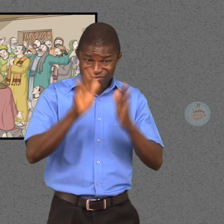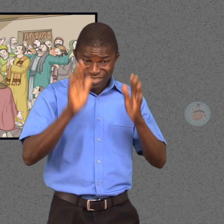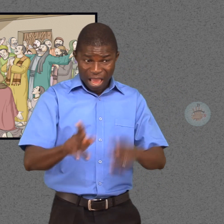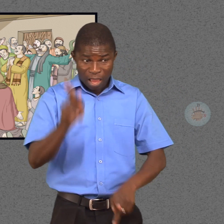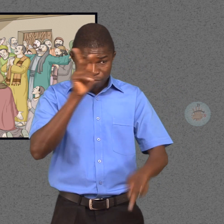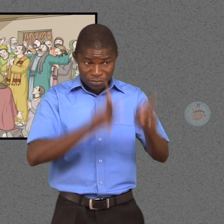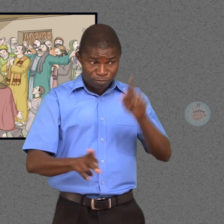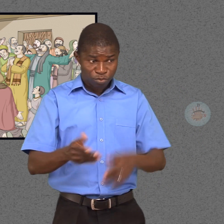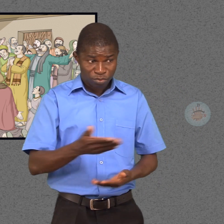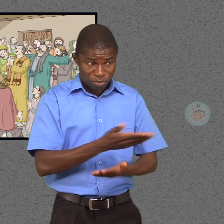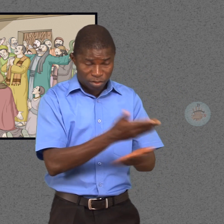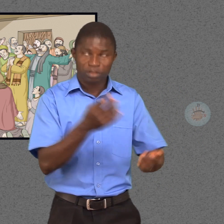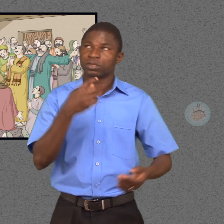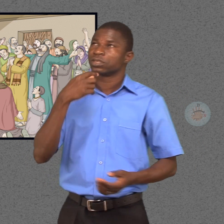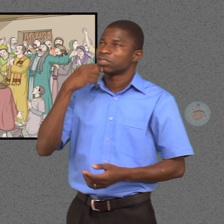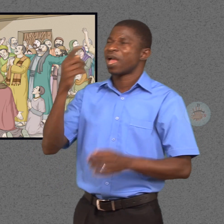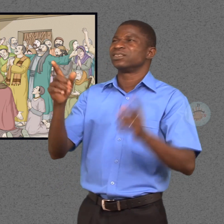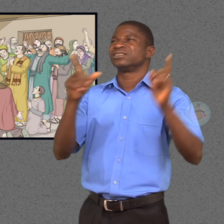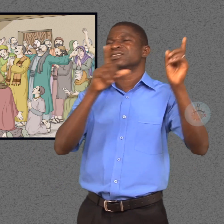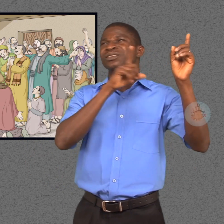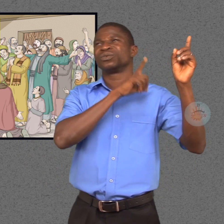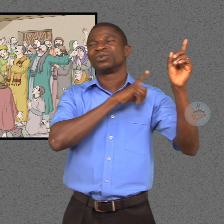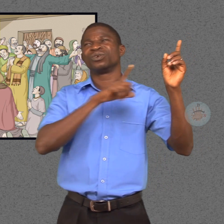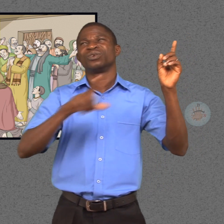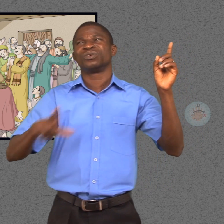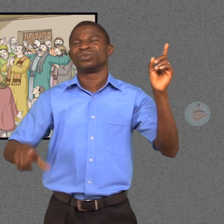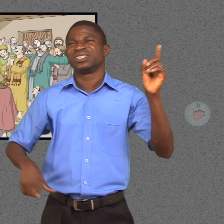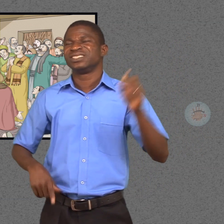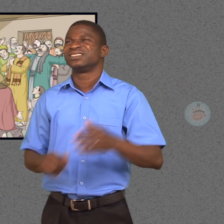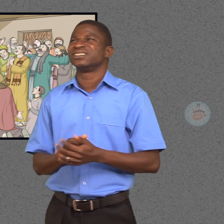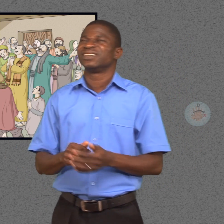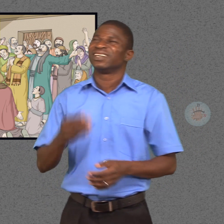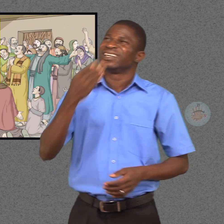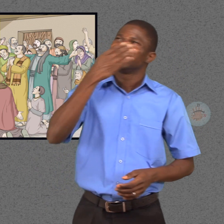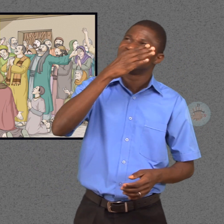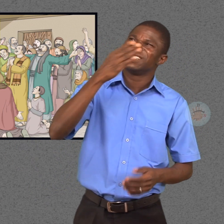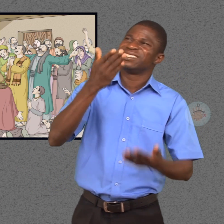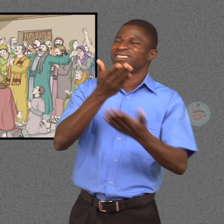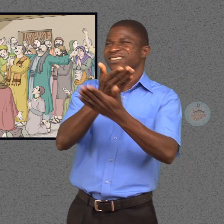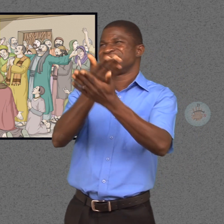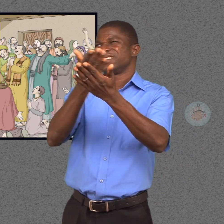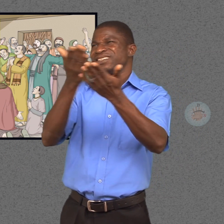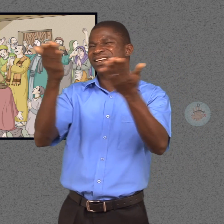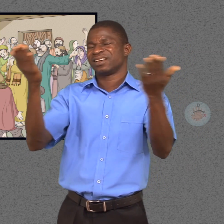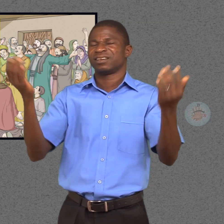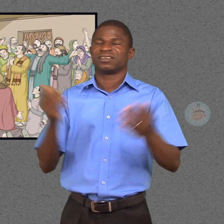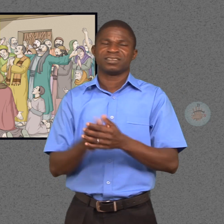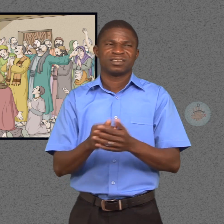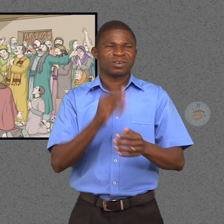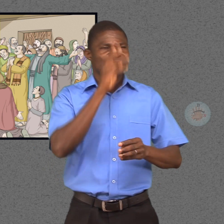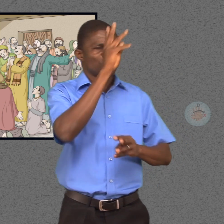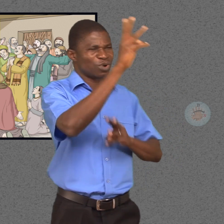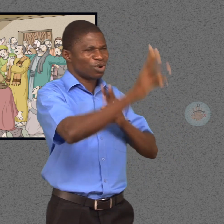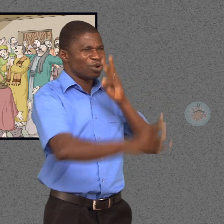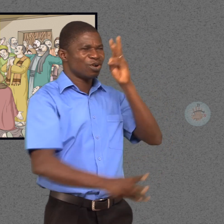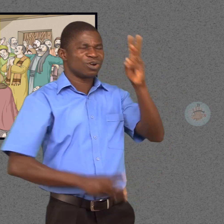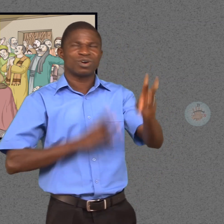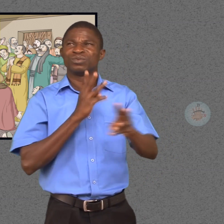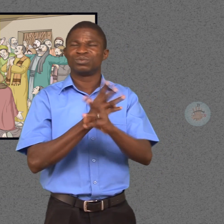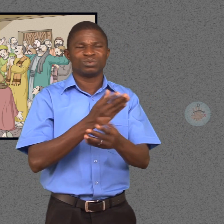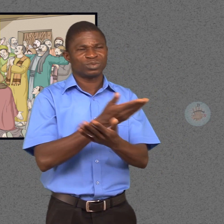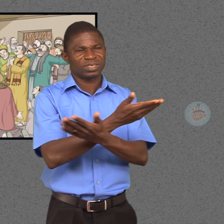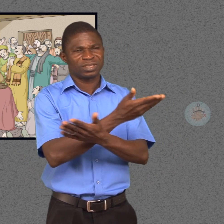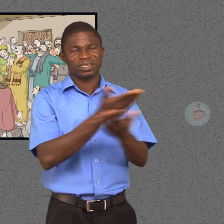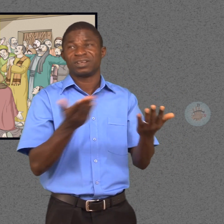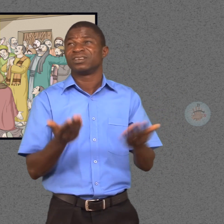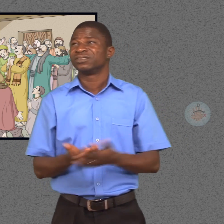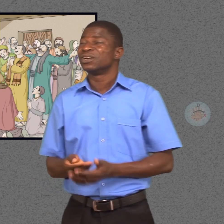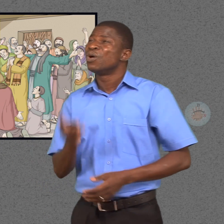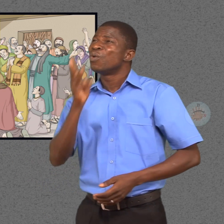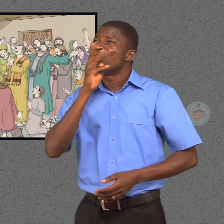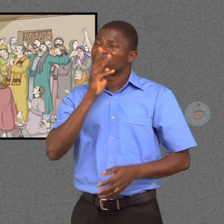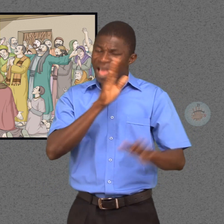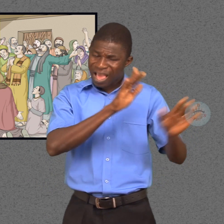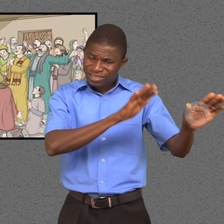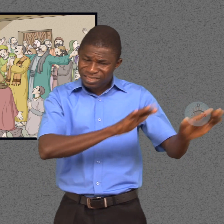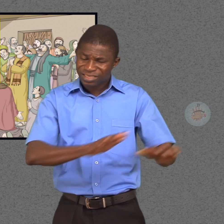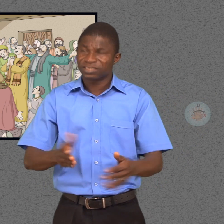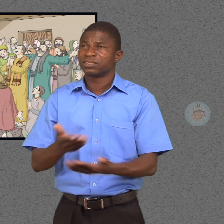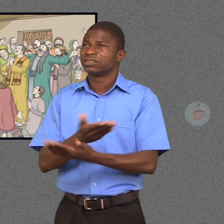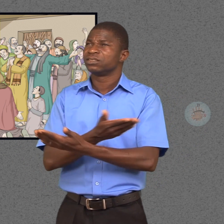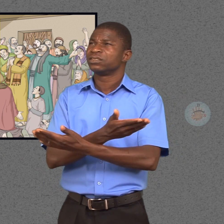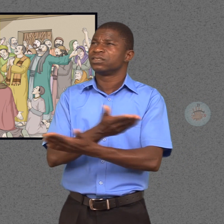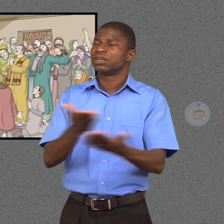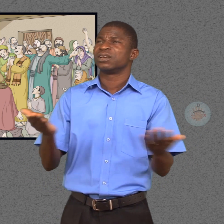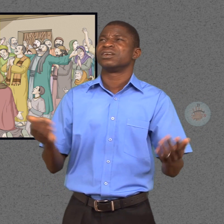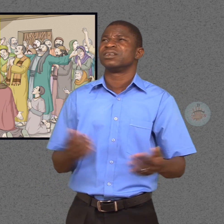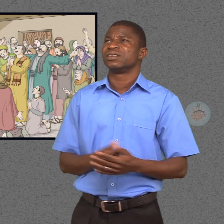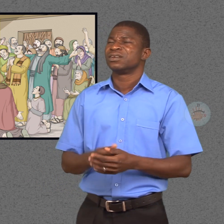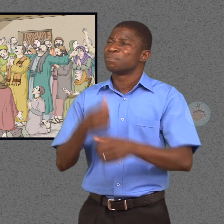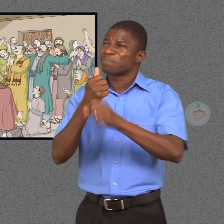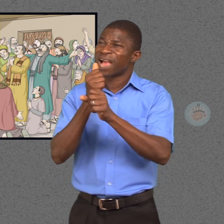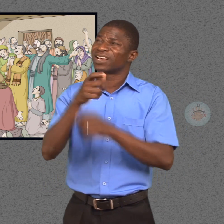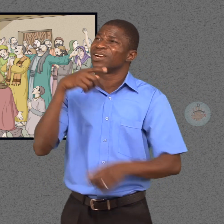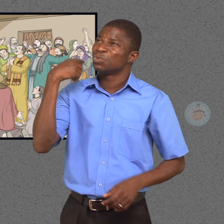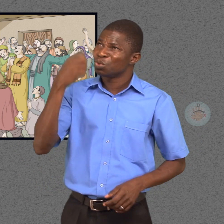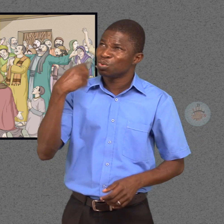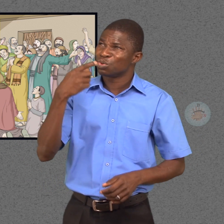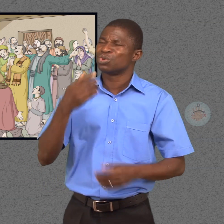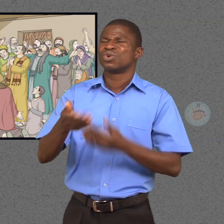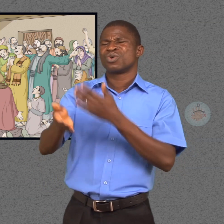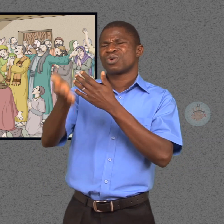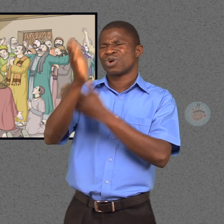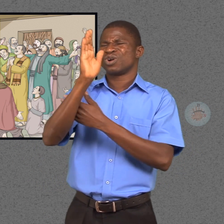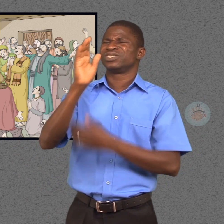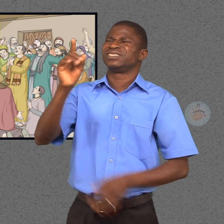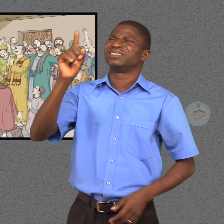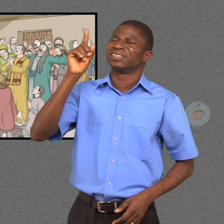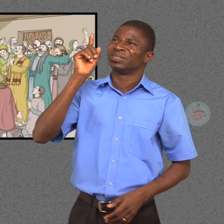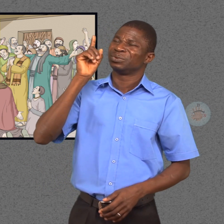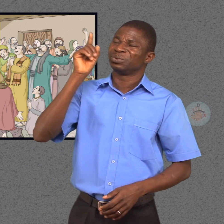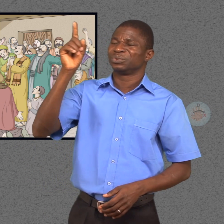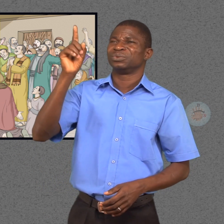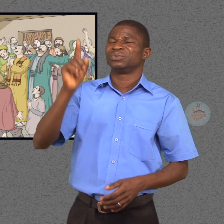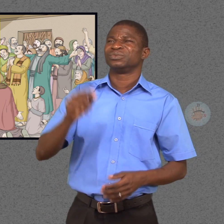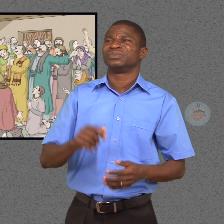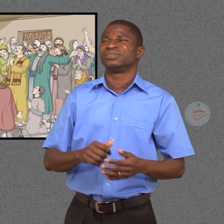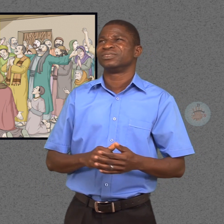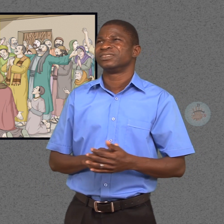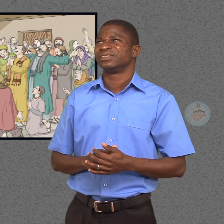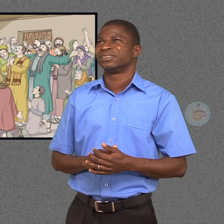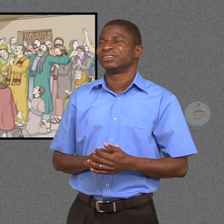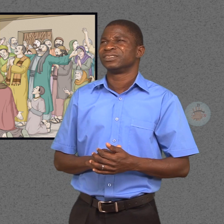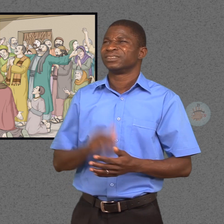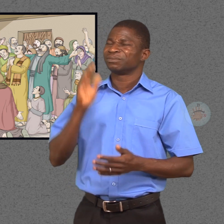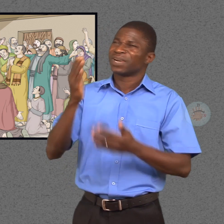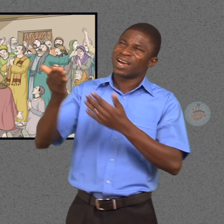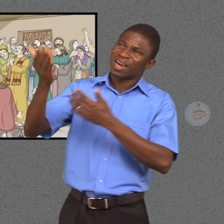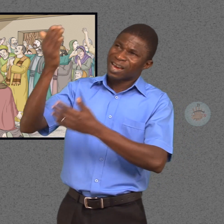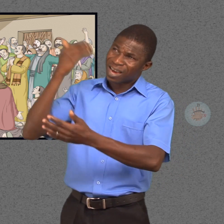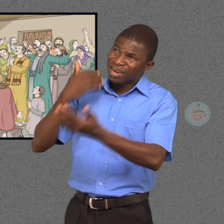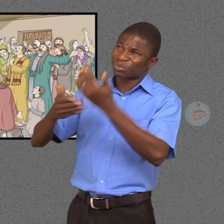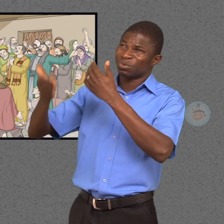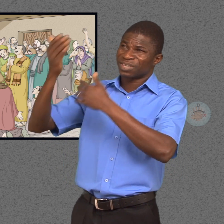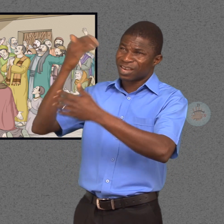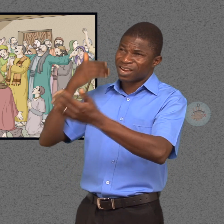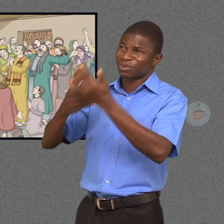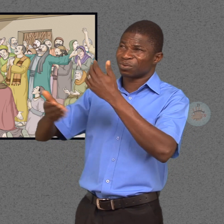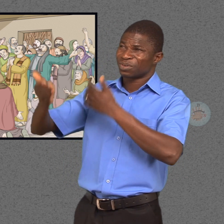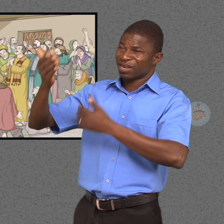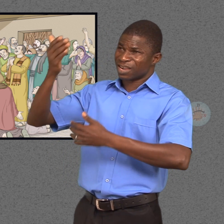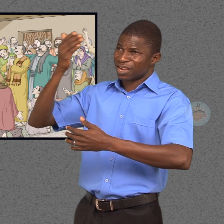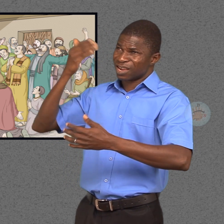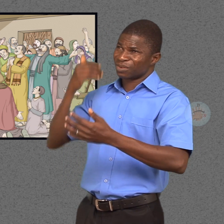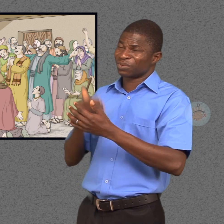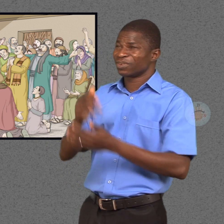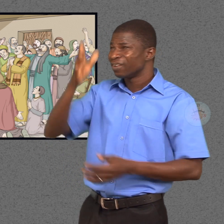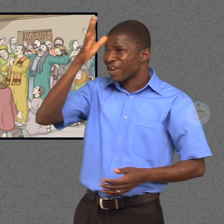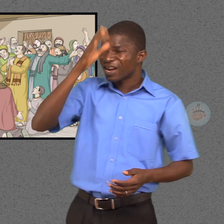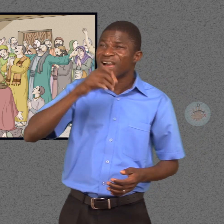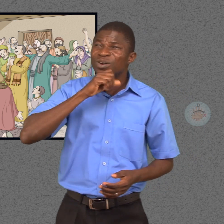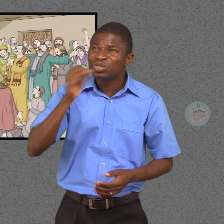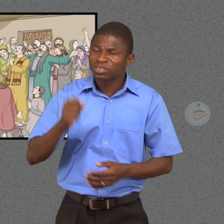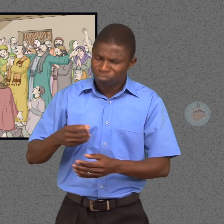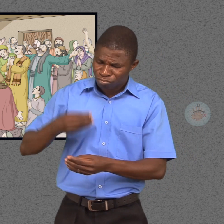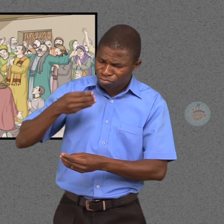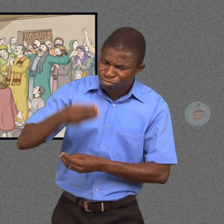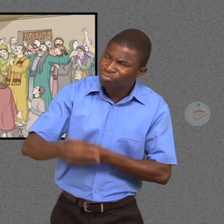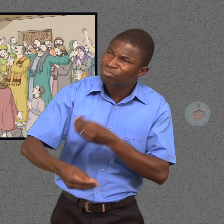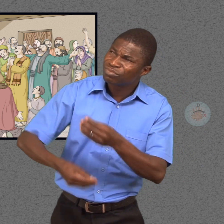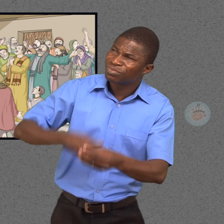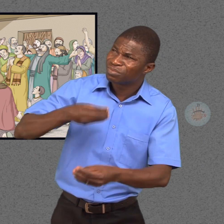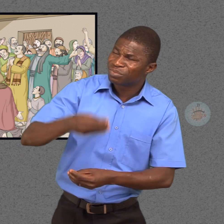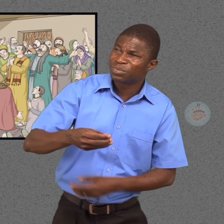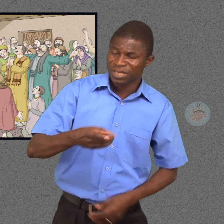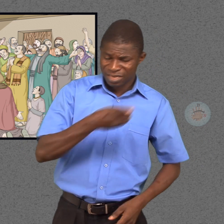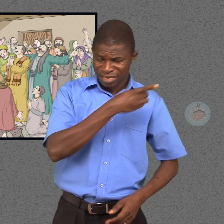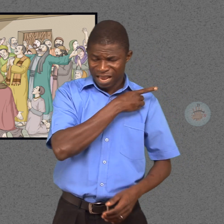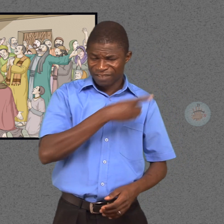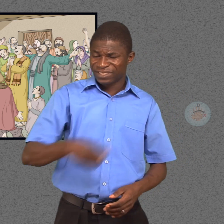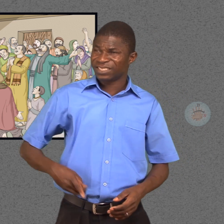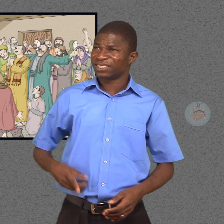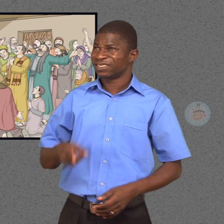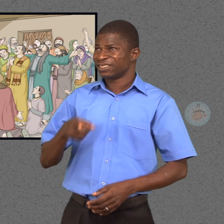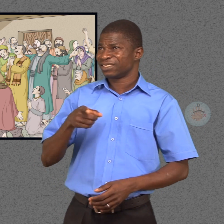“Sovereign Lord,” they said, “You made the heaven and the earth and the sea and everything in them.